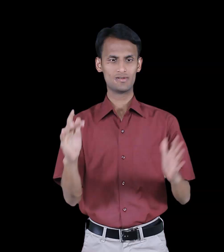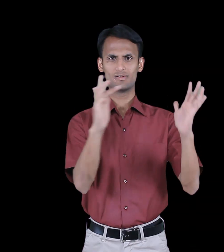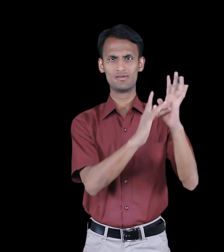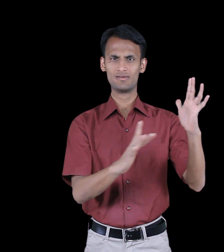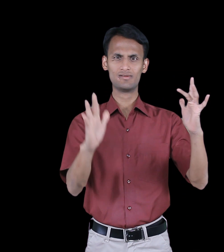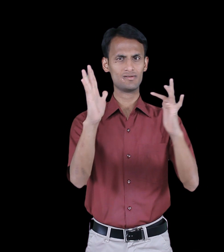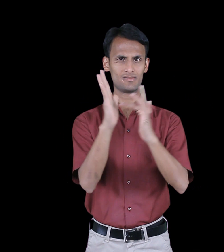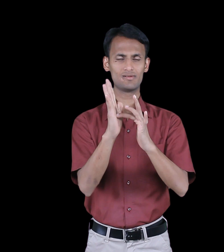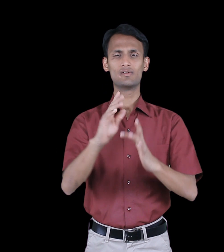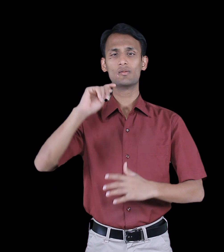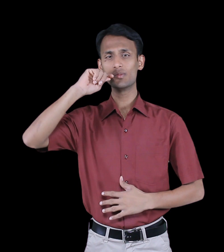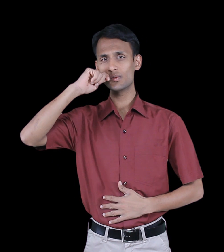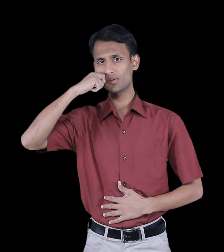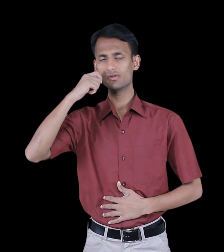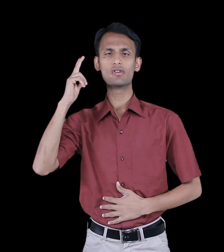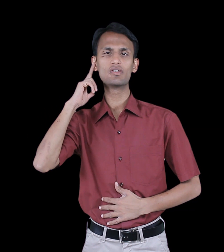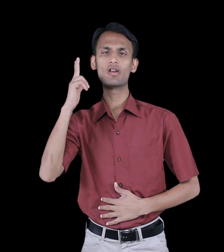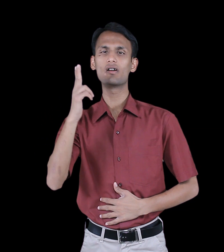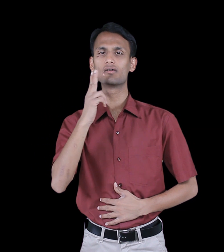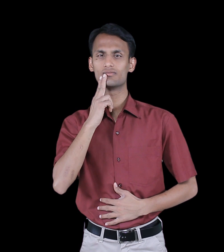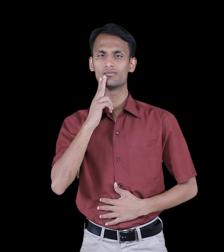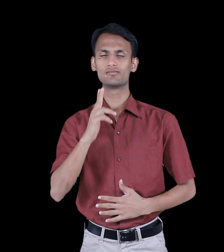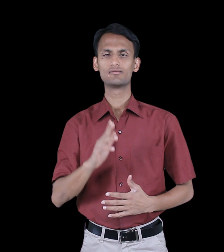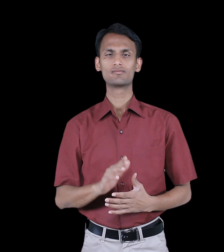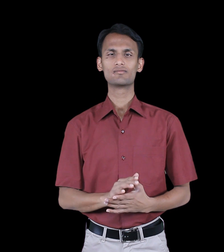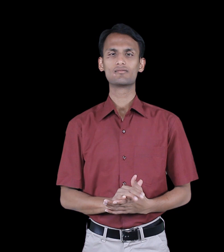Jesus and a deaf man